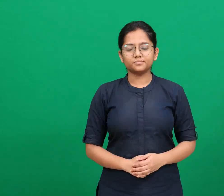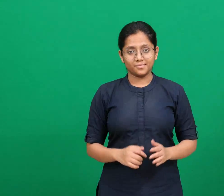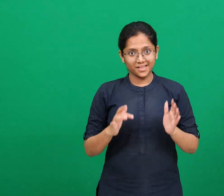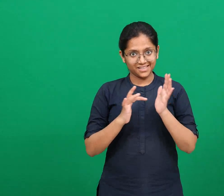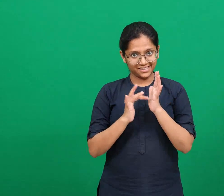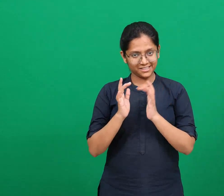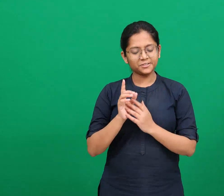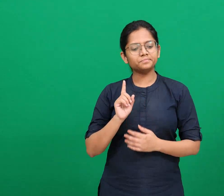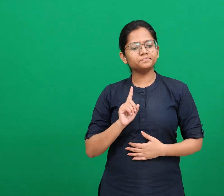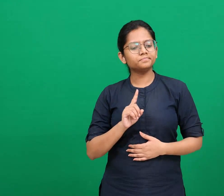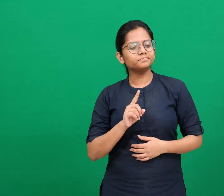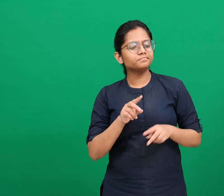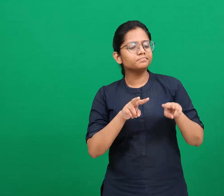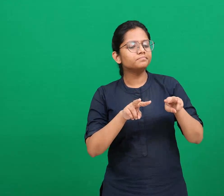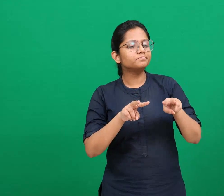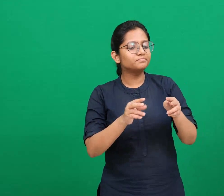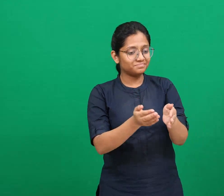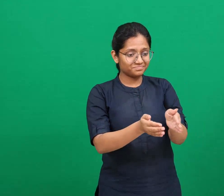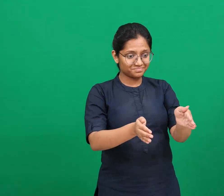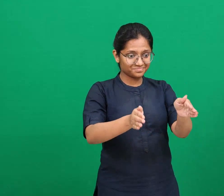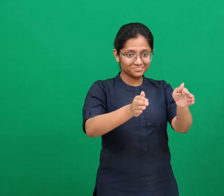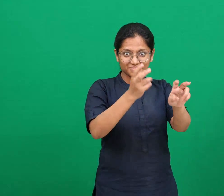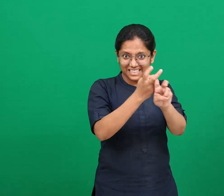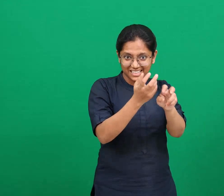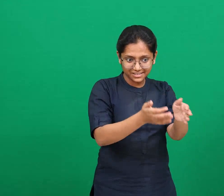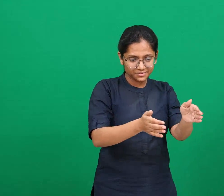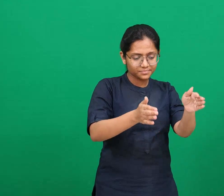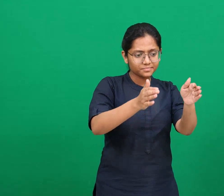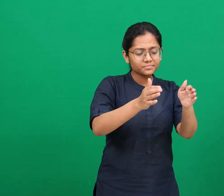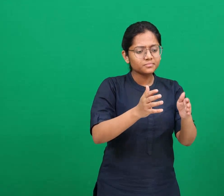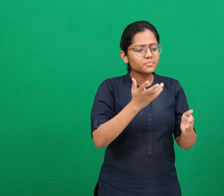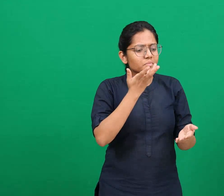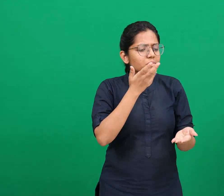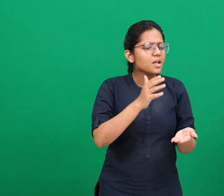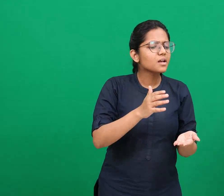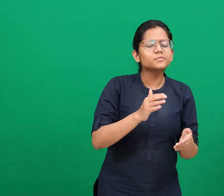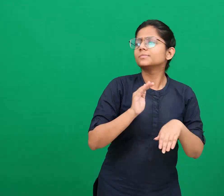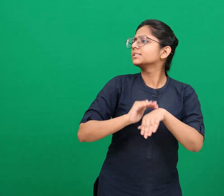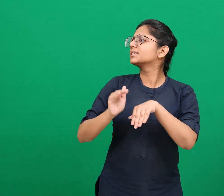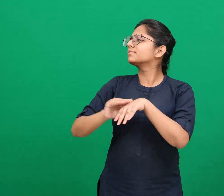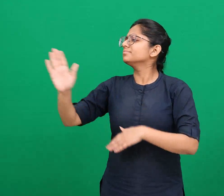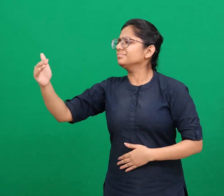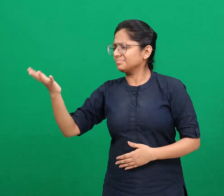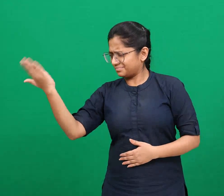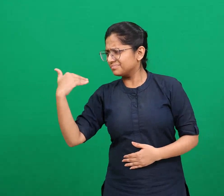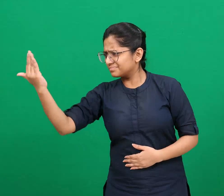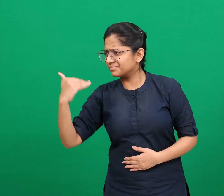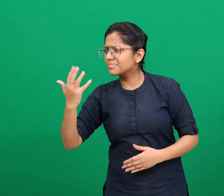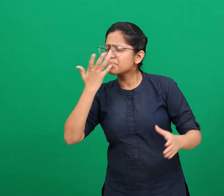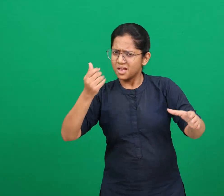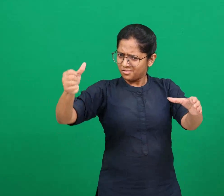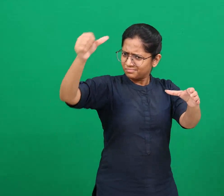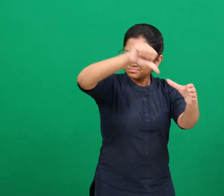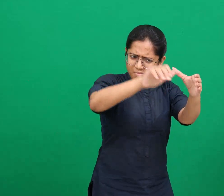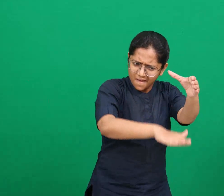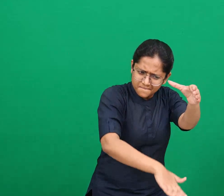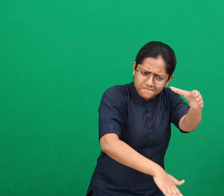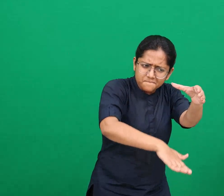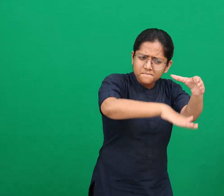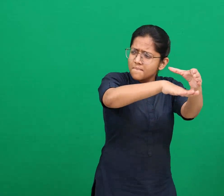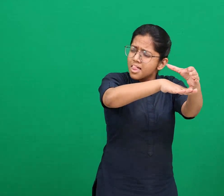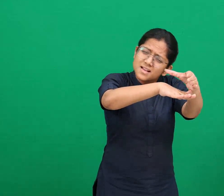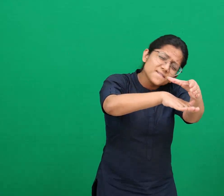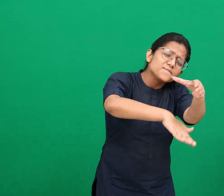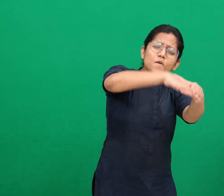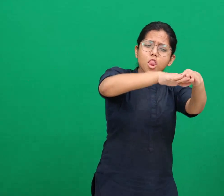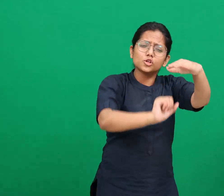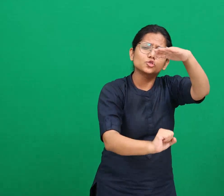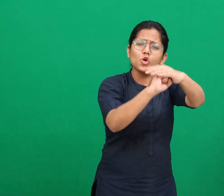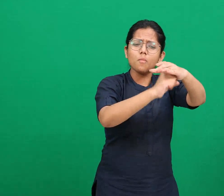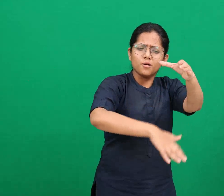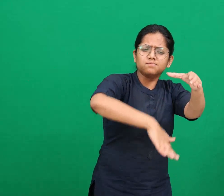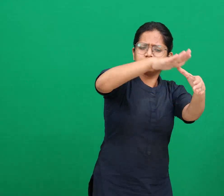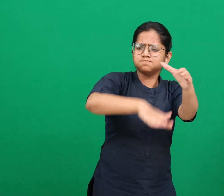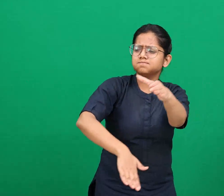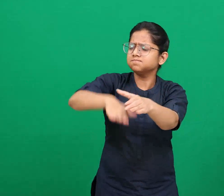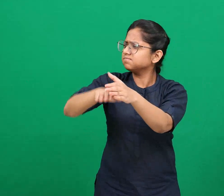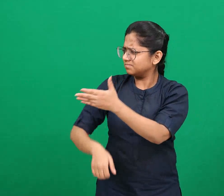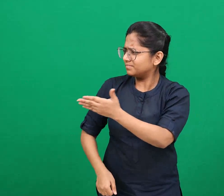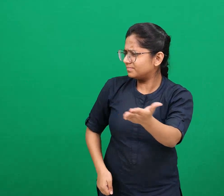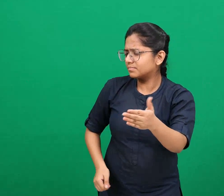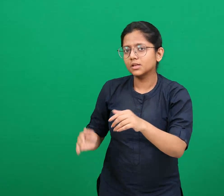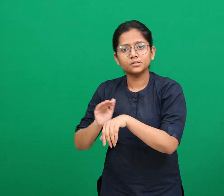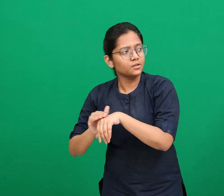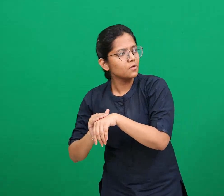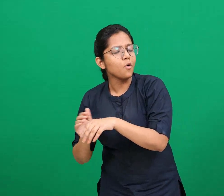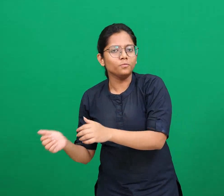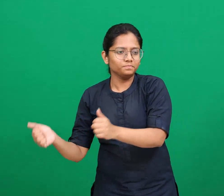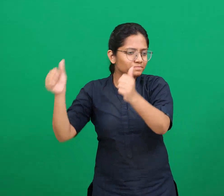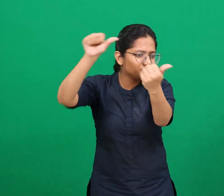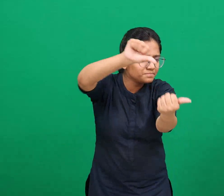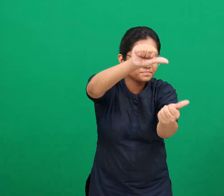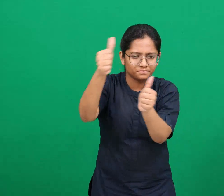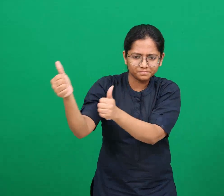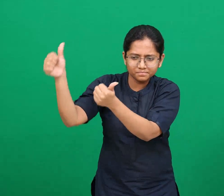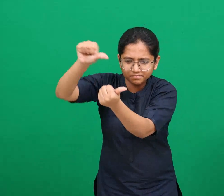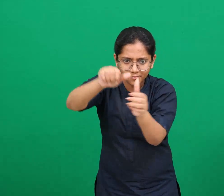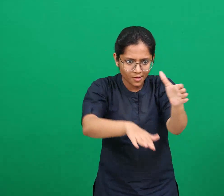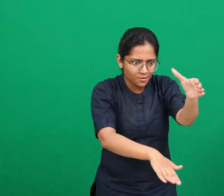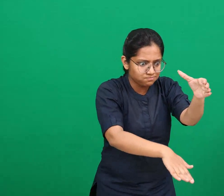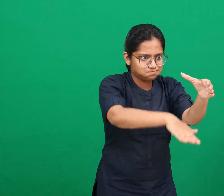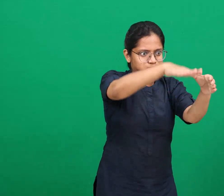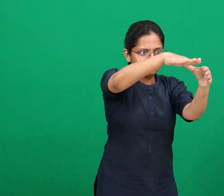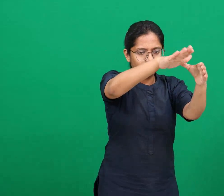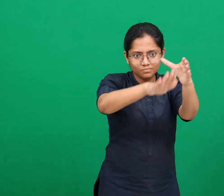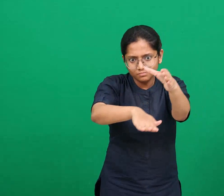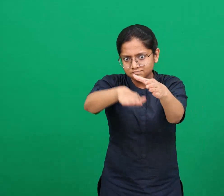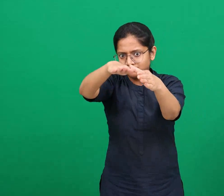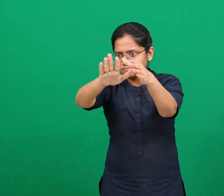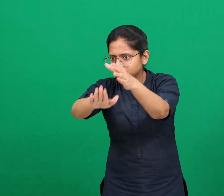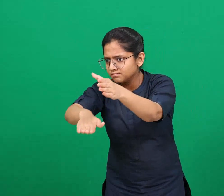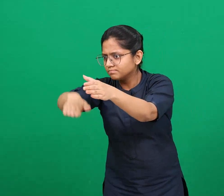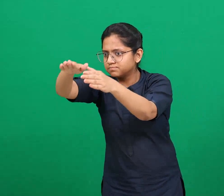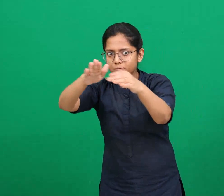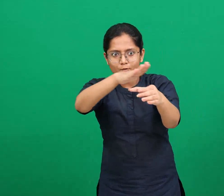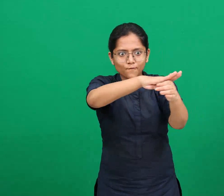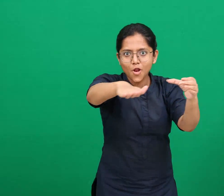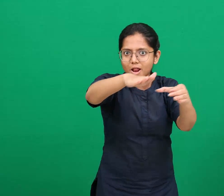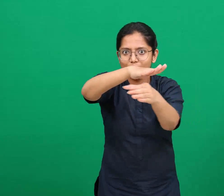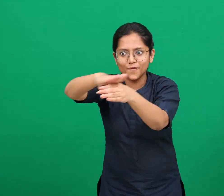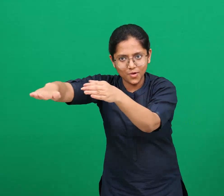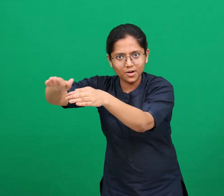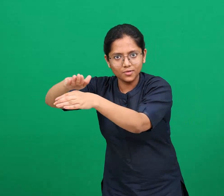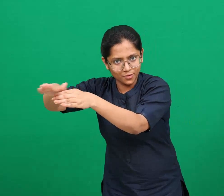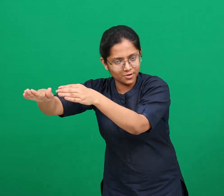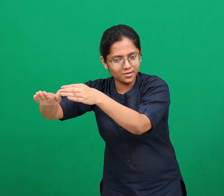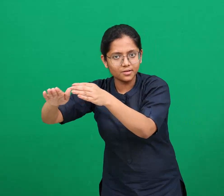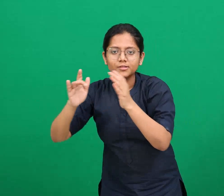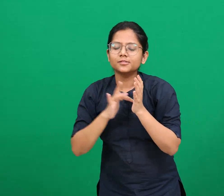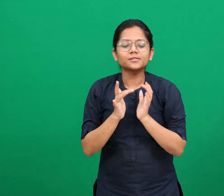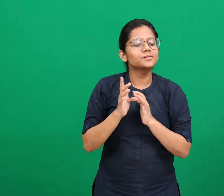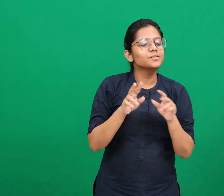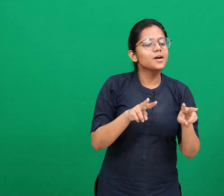Jesus told the servants, "Fill the jars with water." So they filled them to the brim.